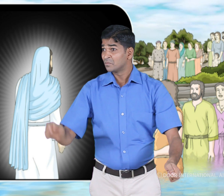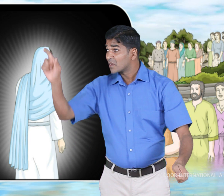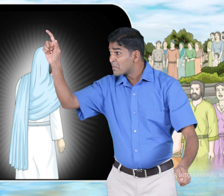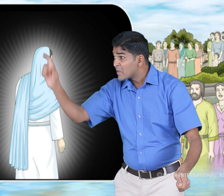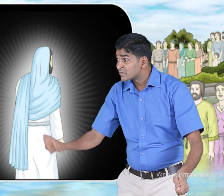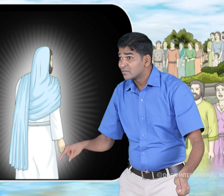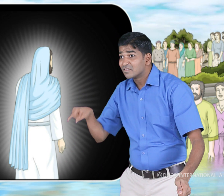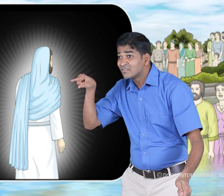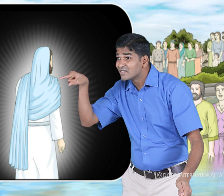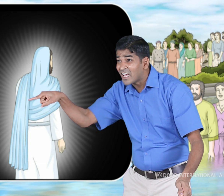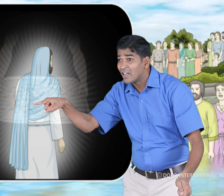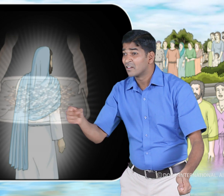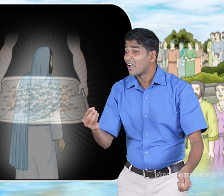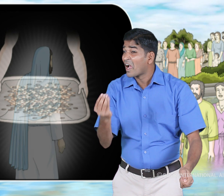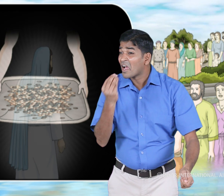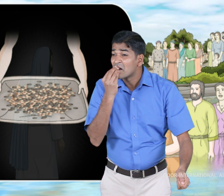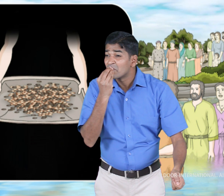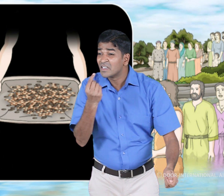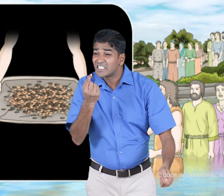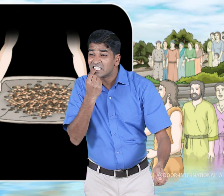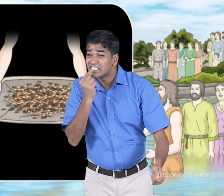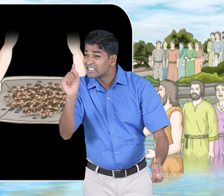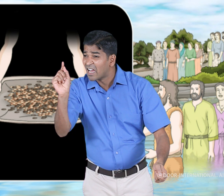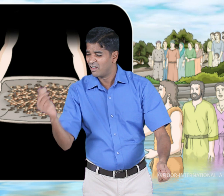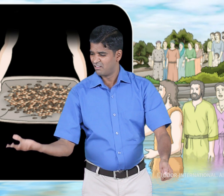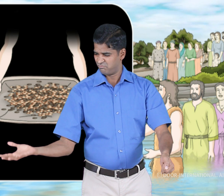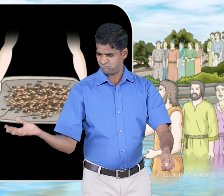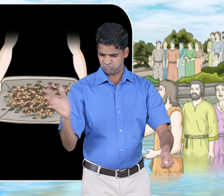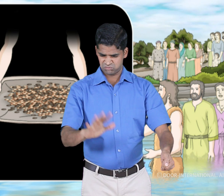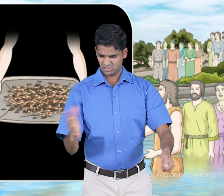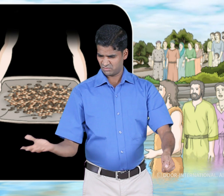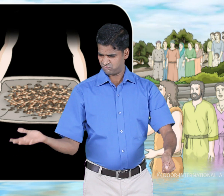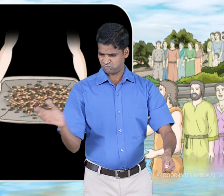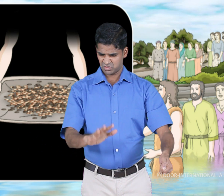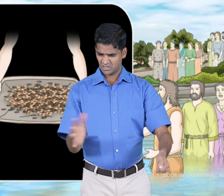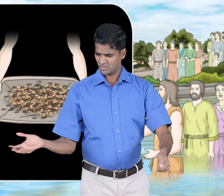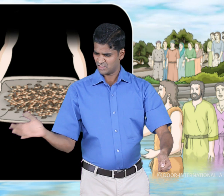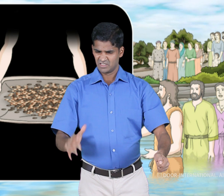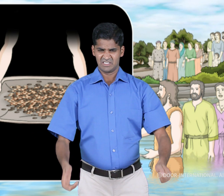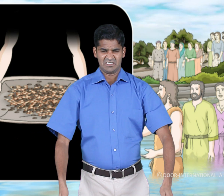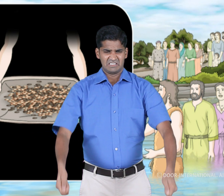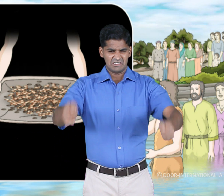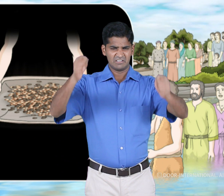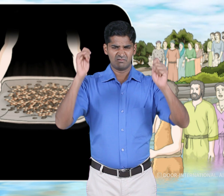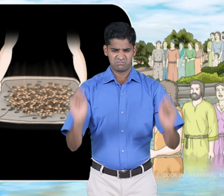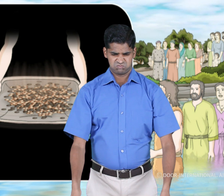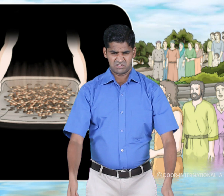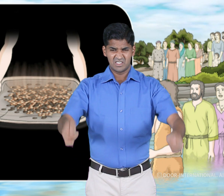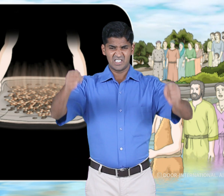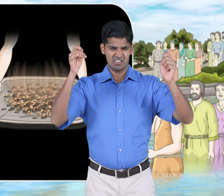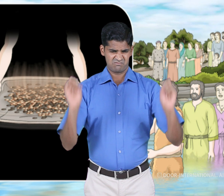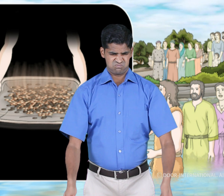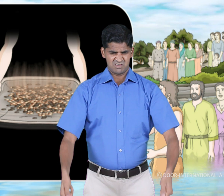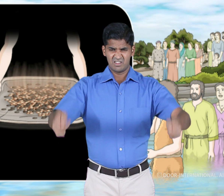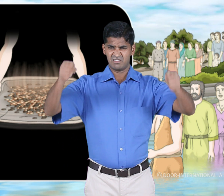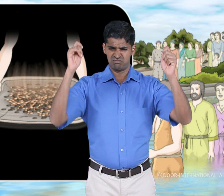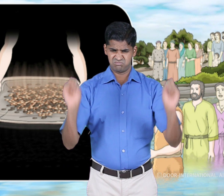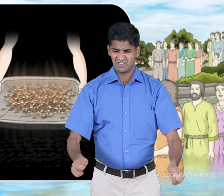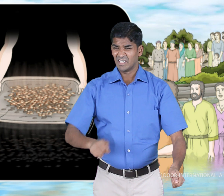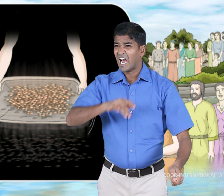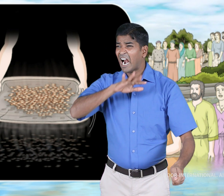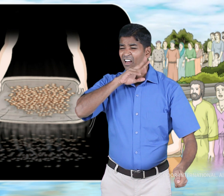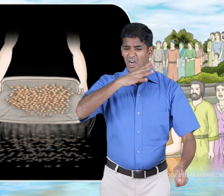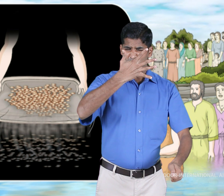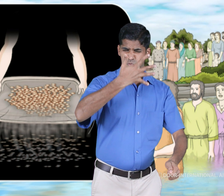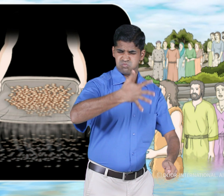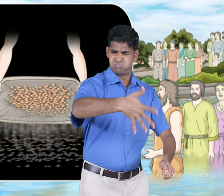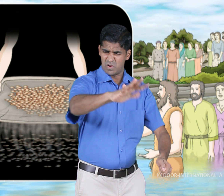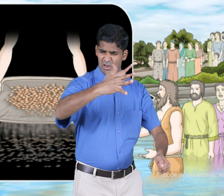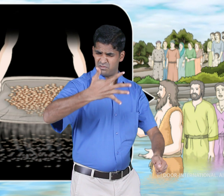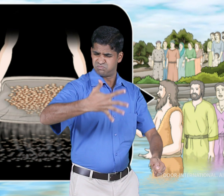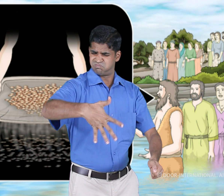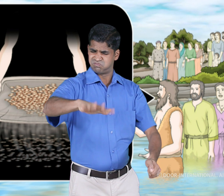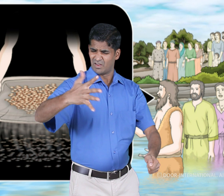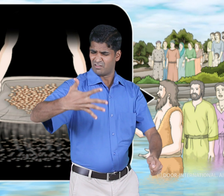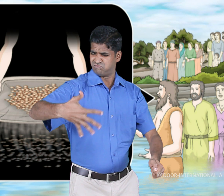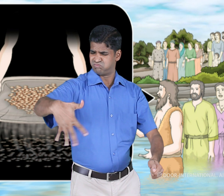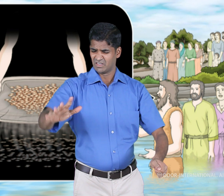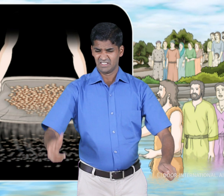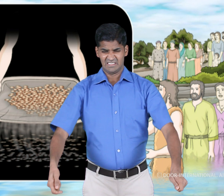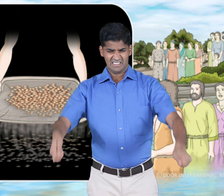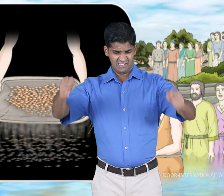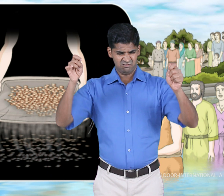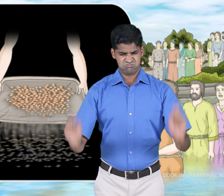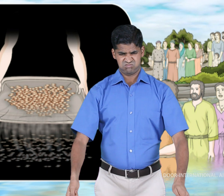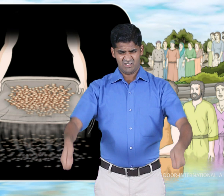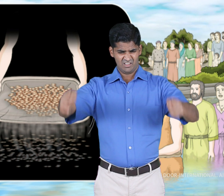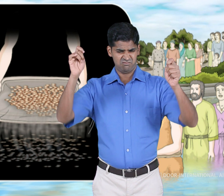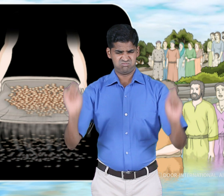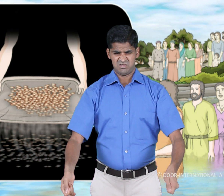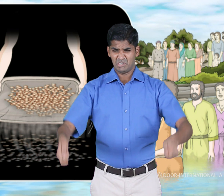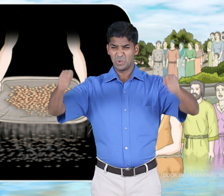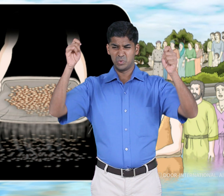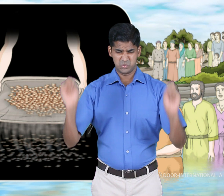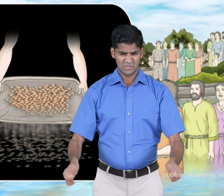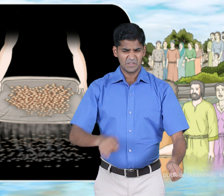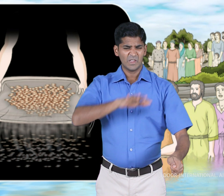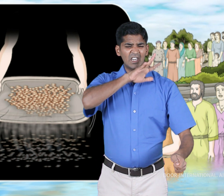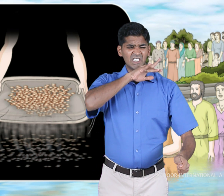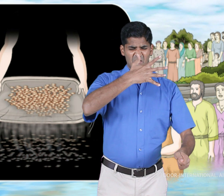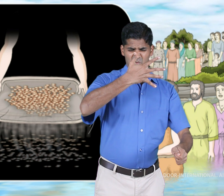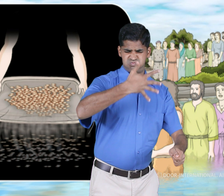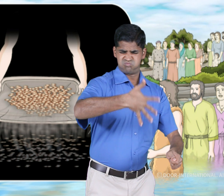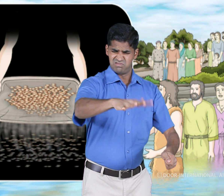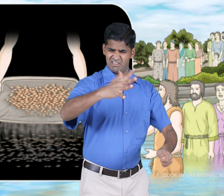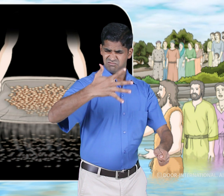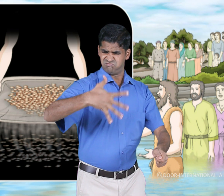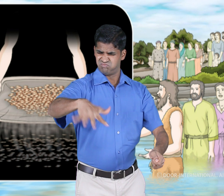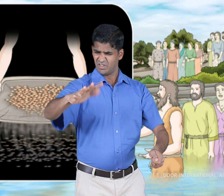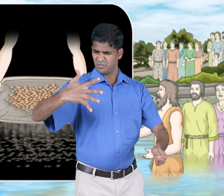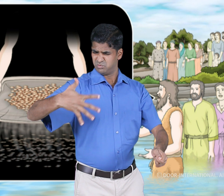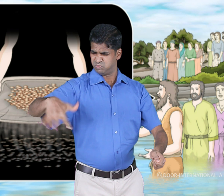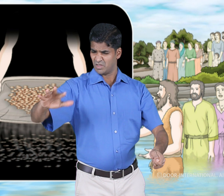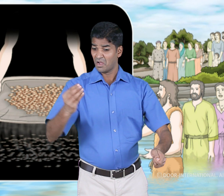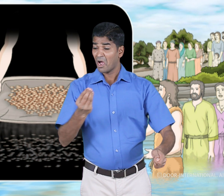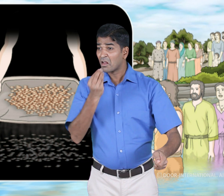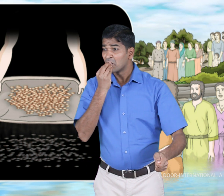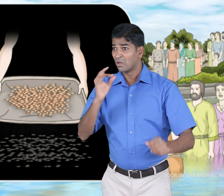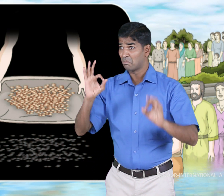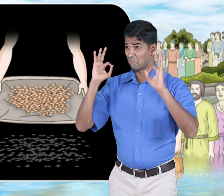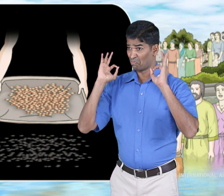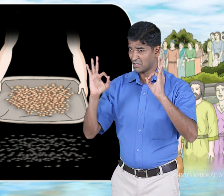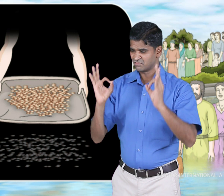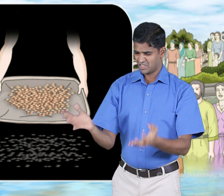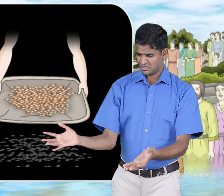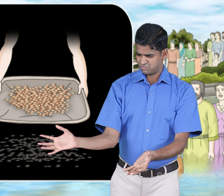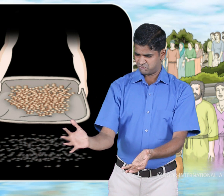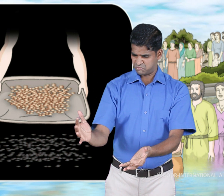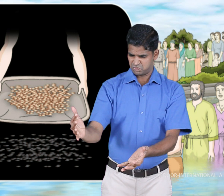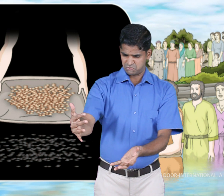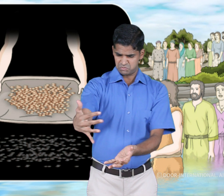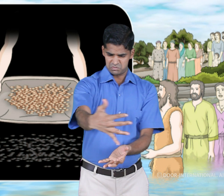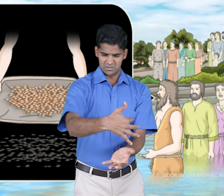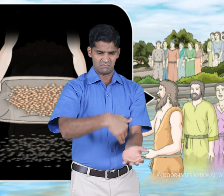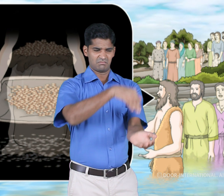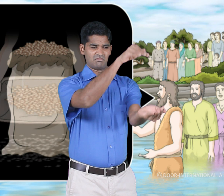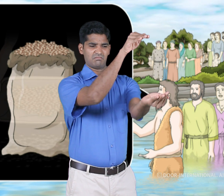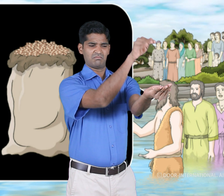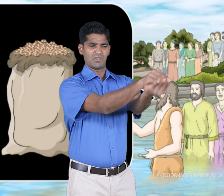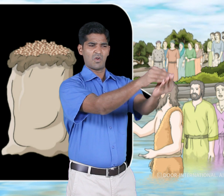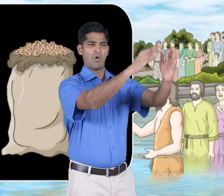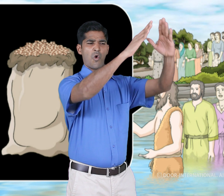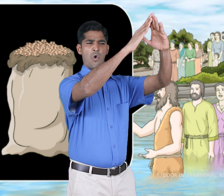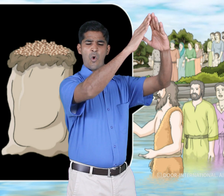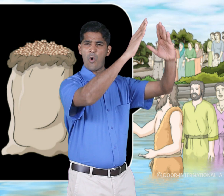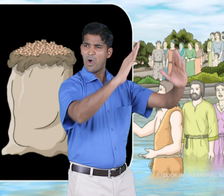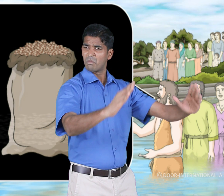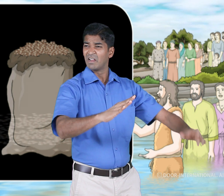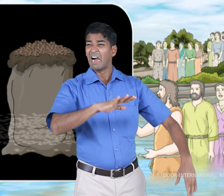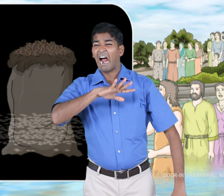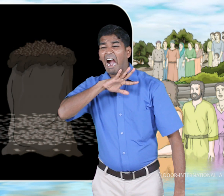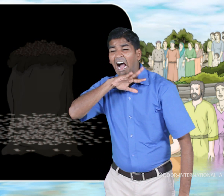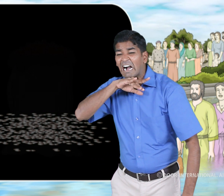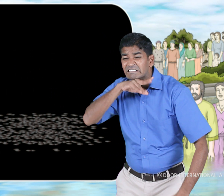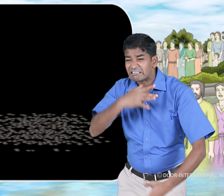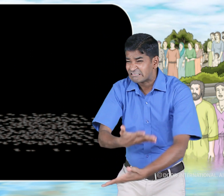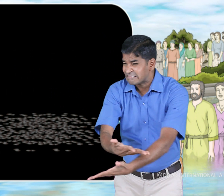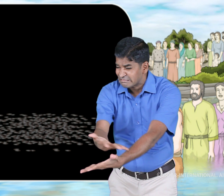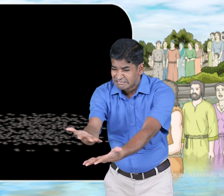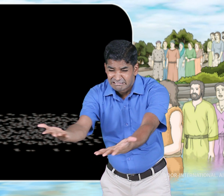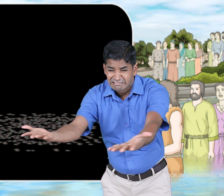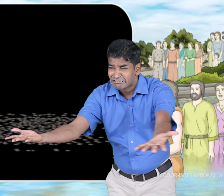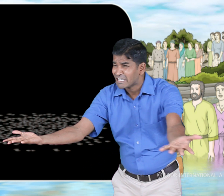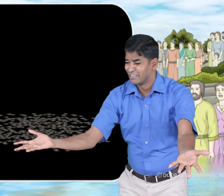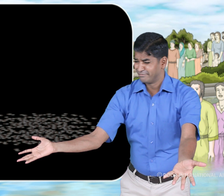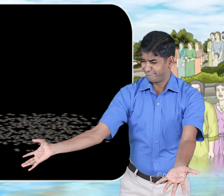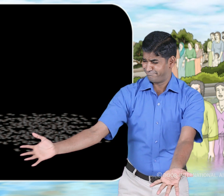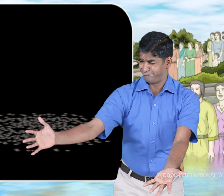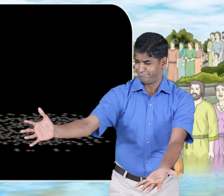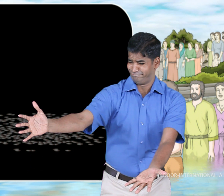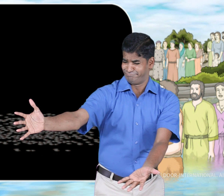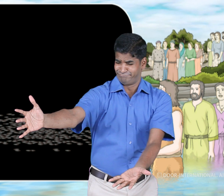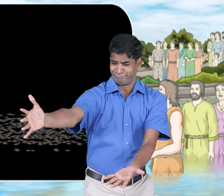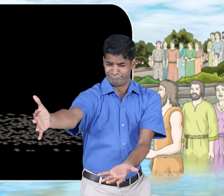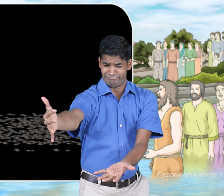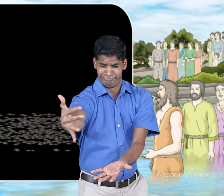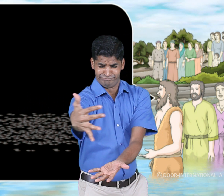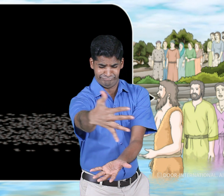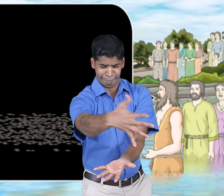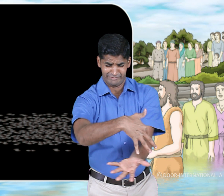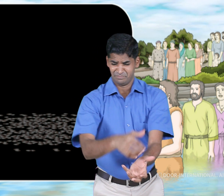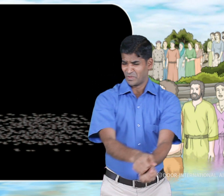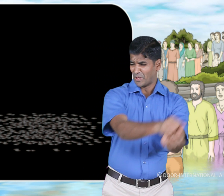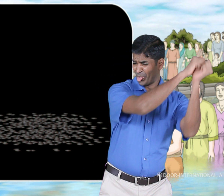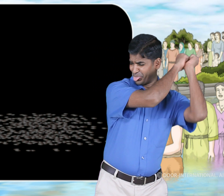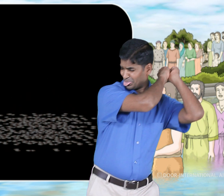His winnowing fork is in His hand to clear His threshing floor and to gather His wheat into the barn;